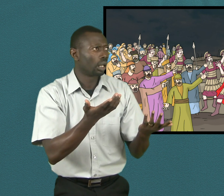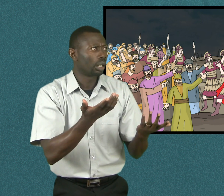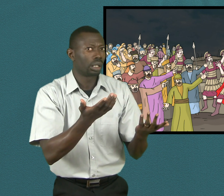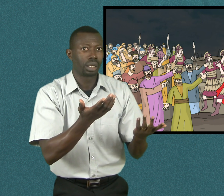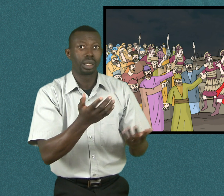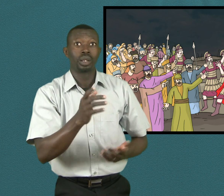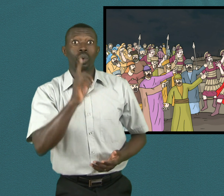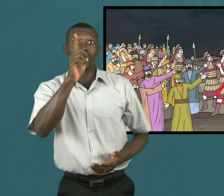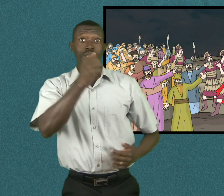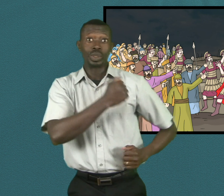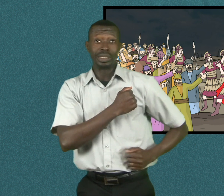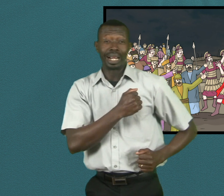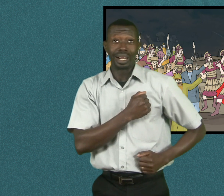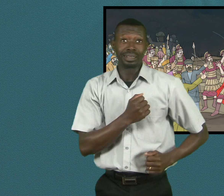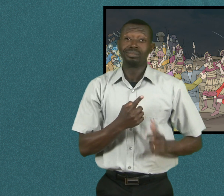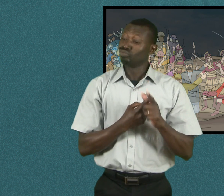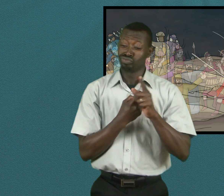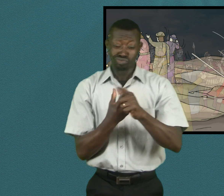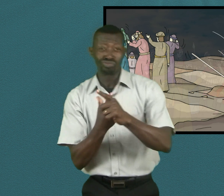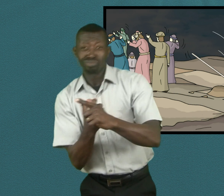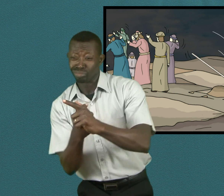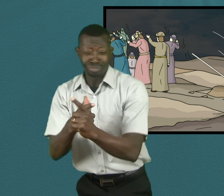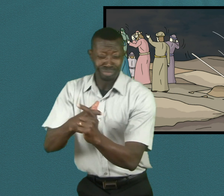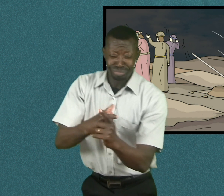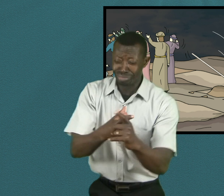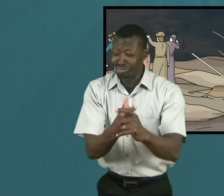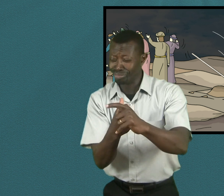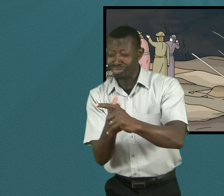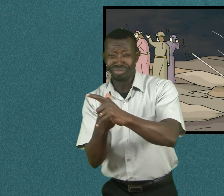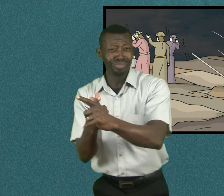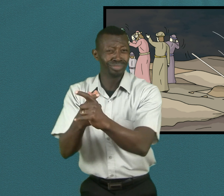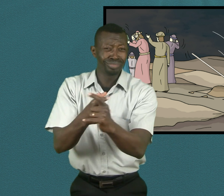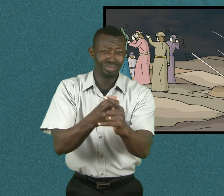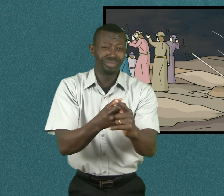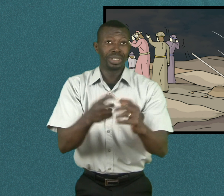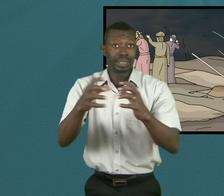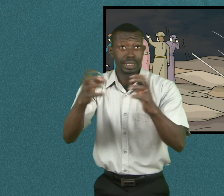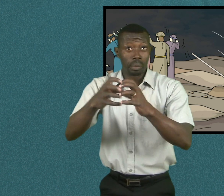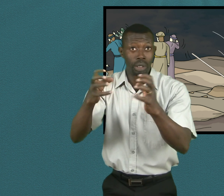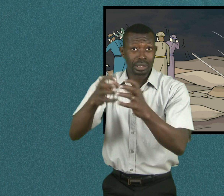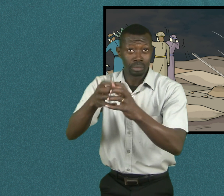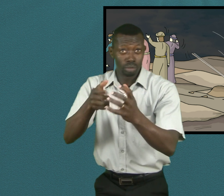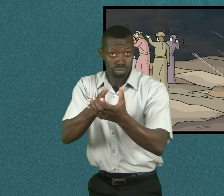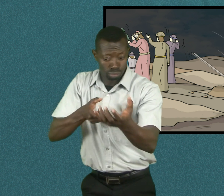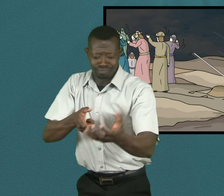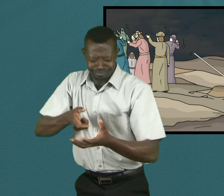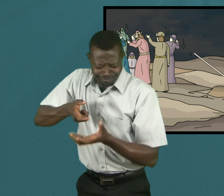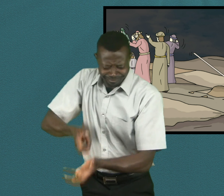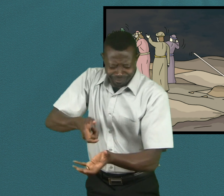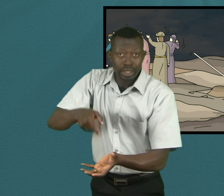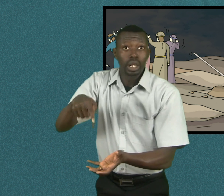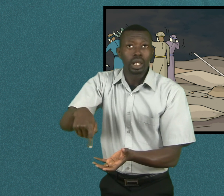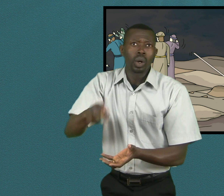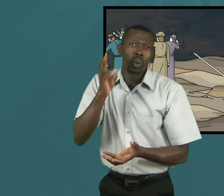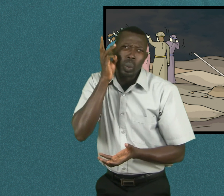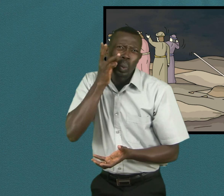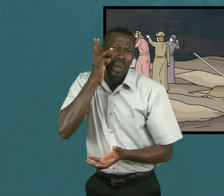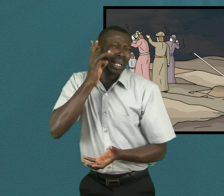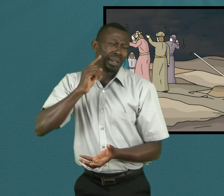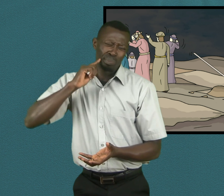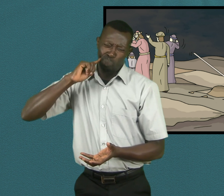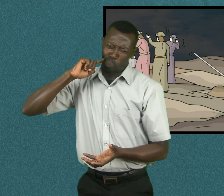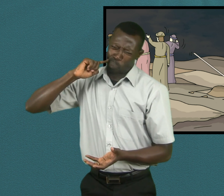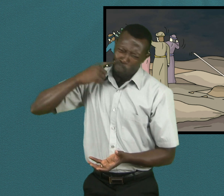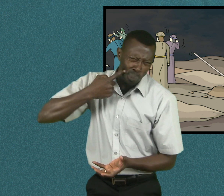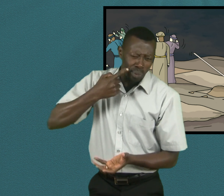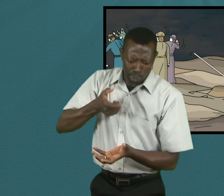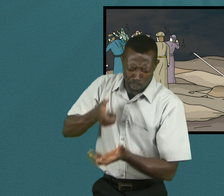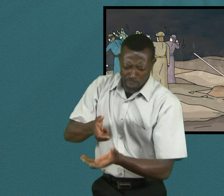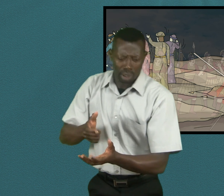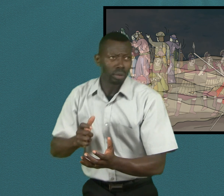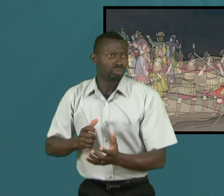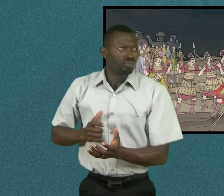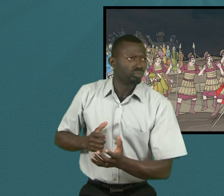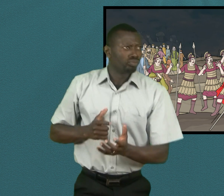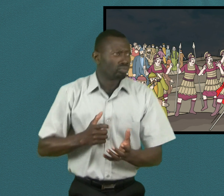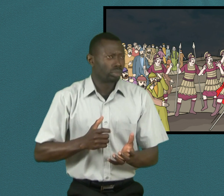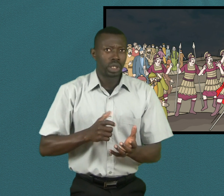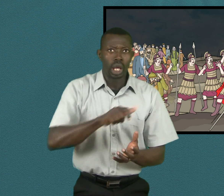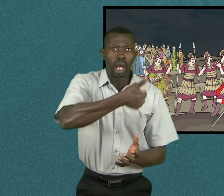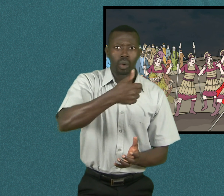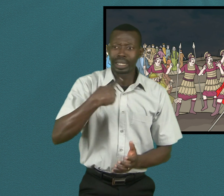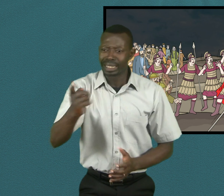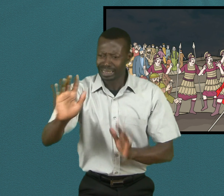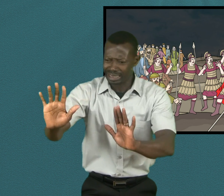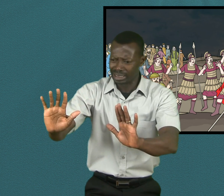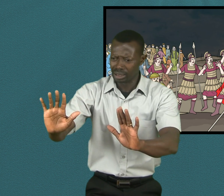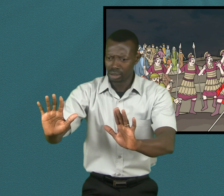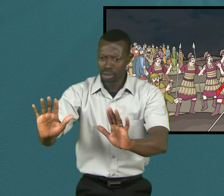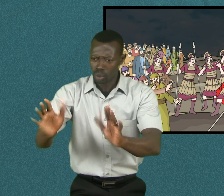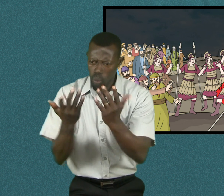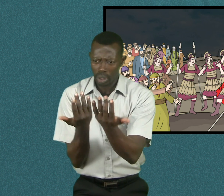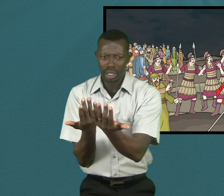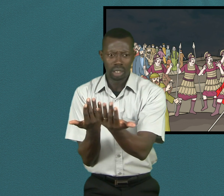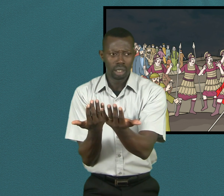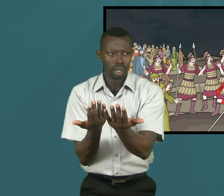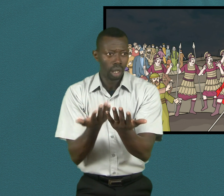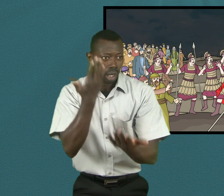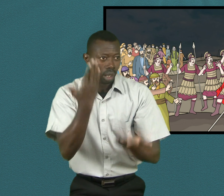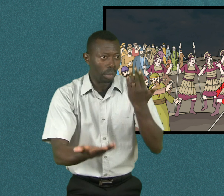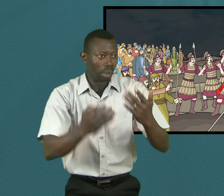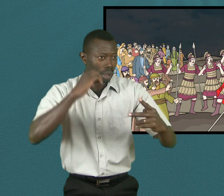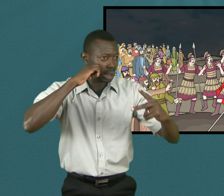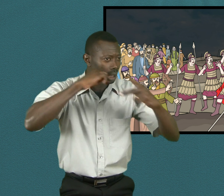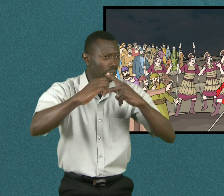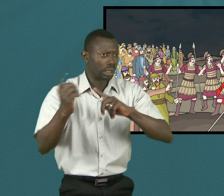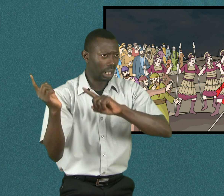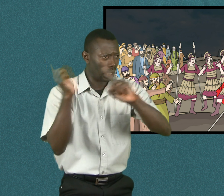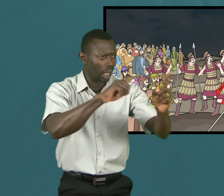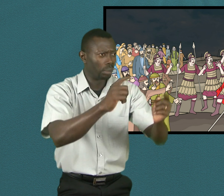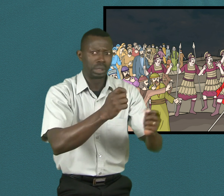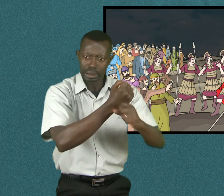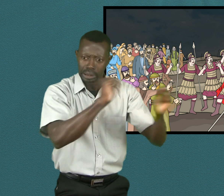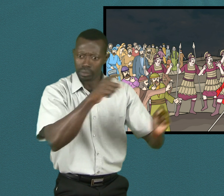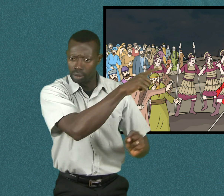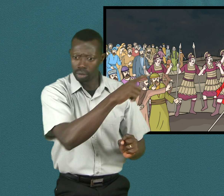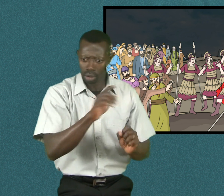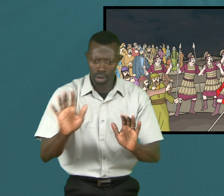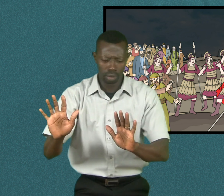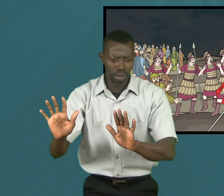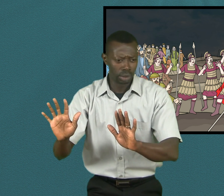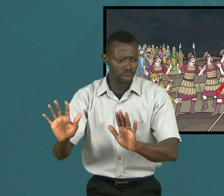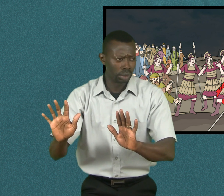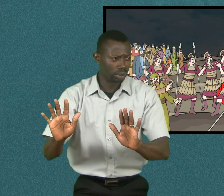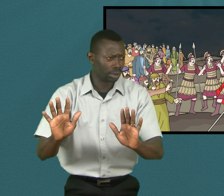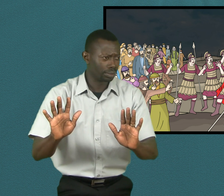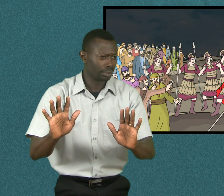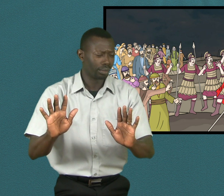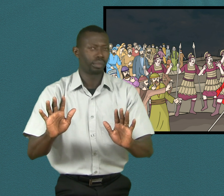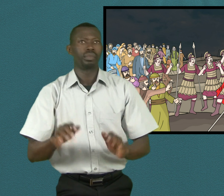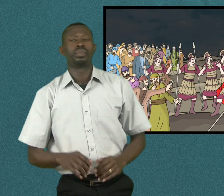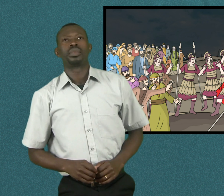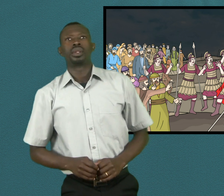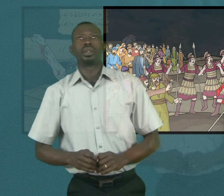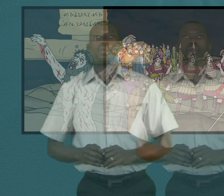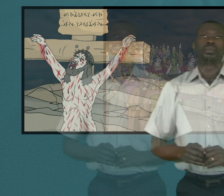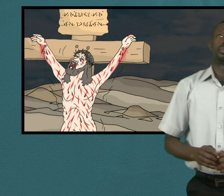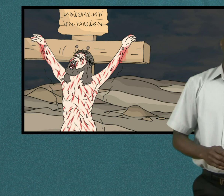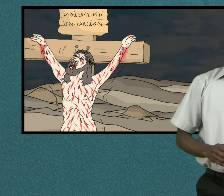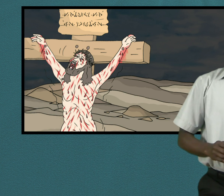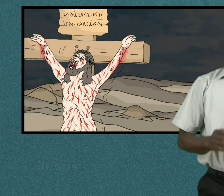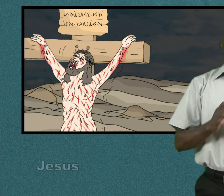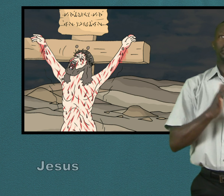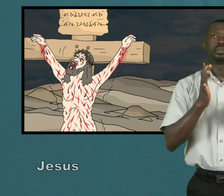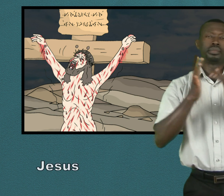One of them quickly ran and brought a sponge. He filled it with sour wine, put it on a reed, and held it up for Jesus to drink.